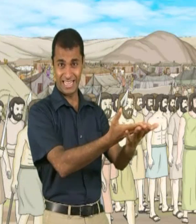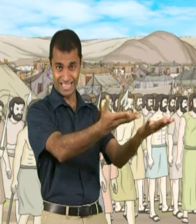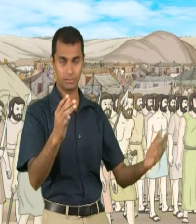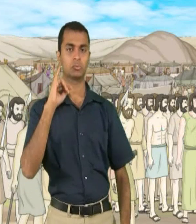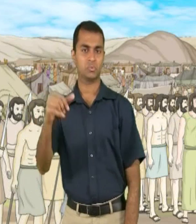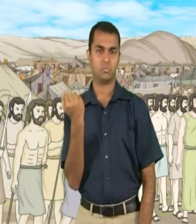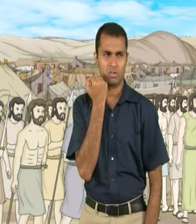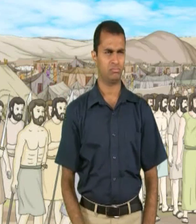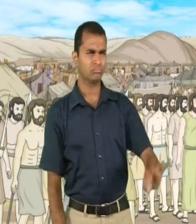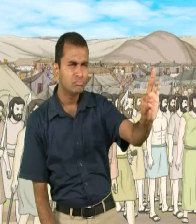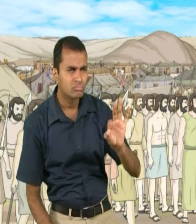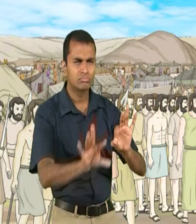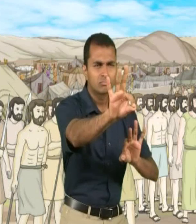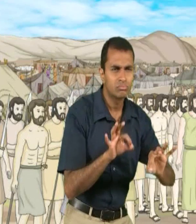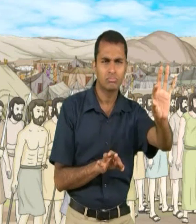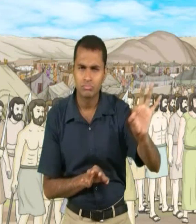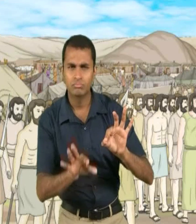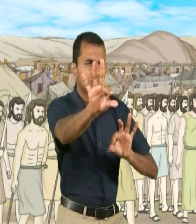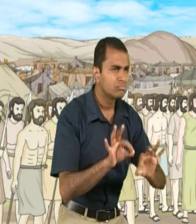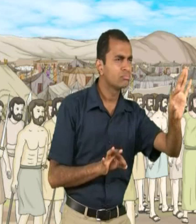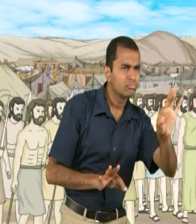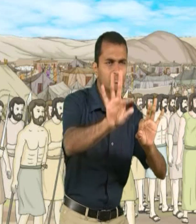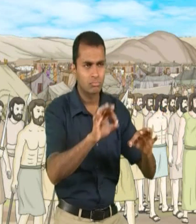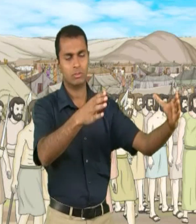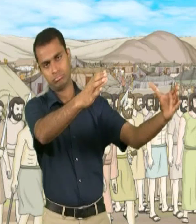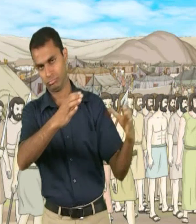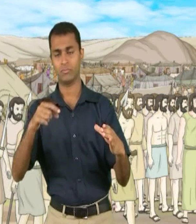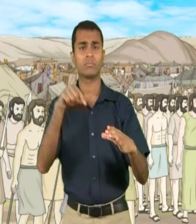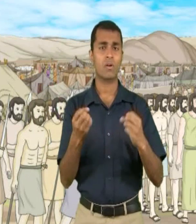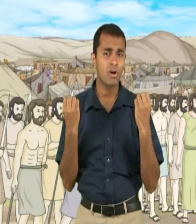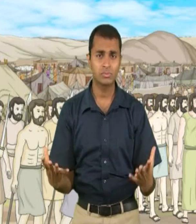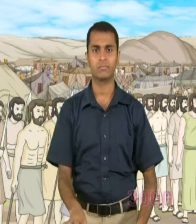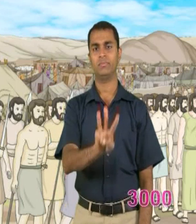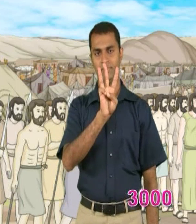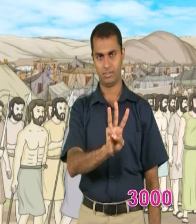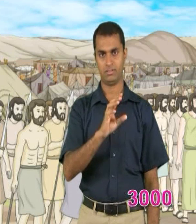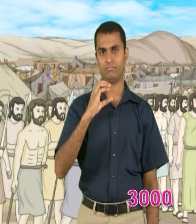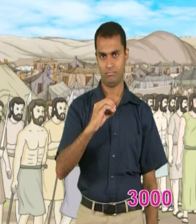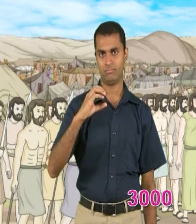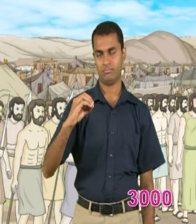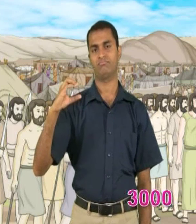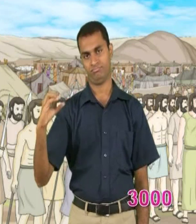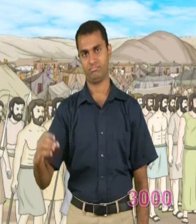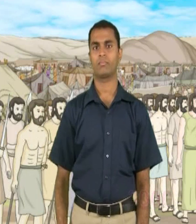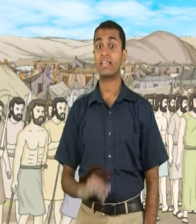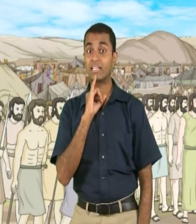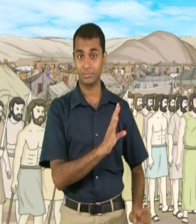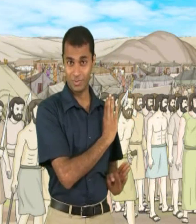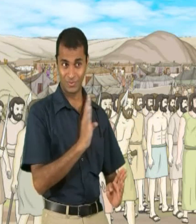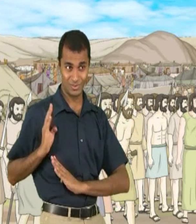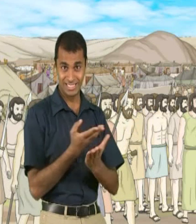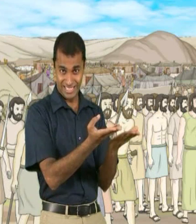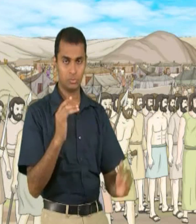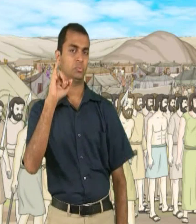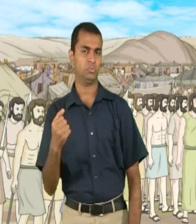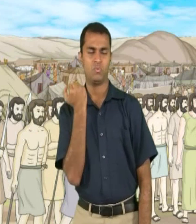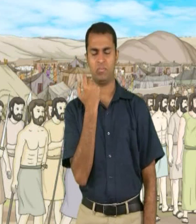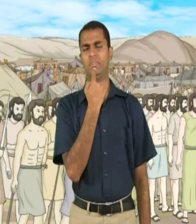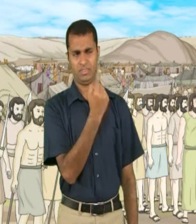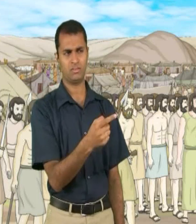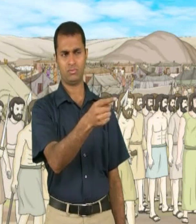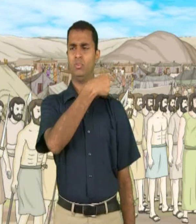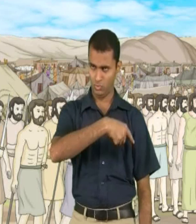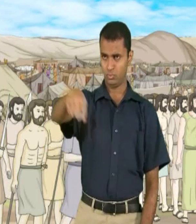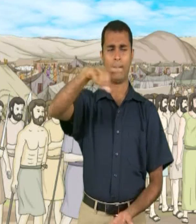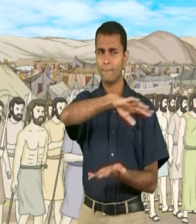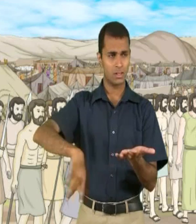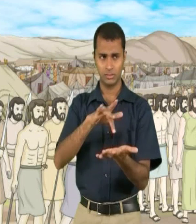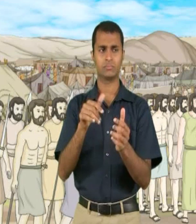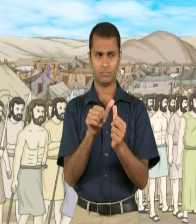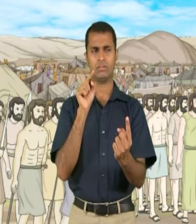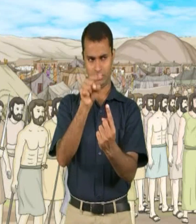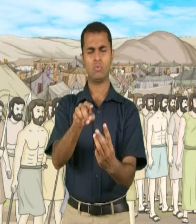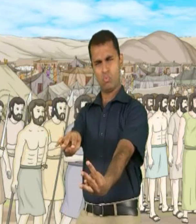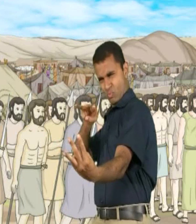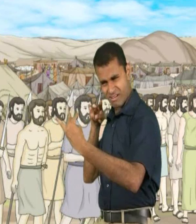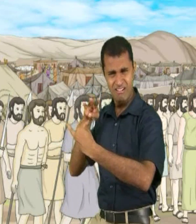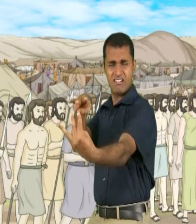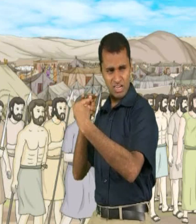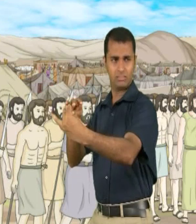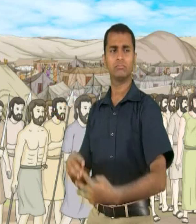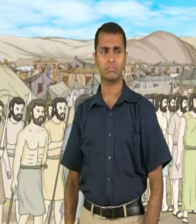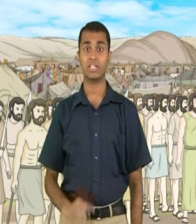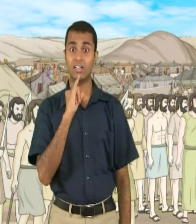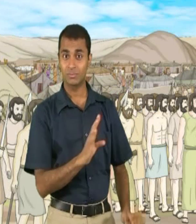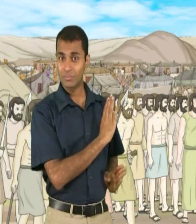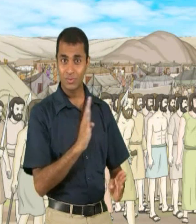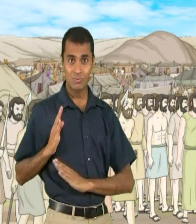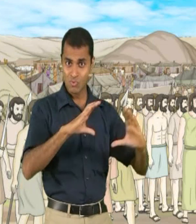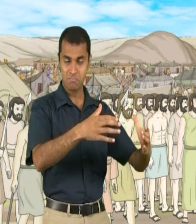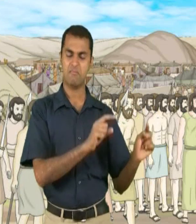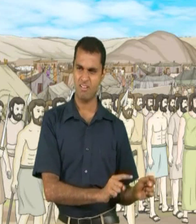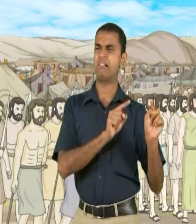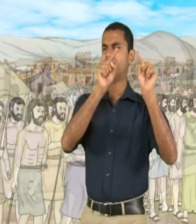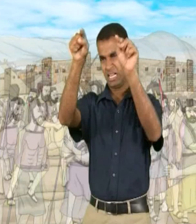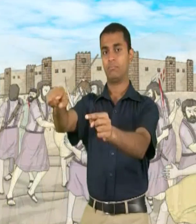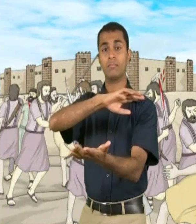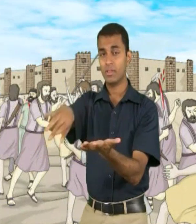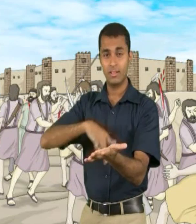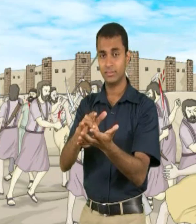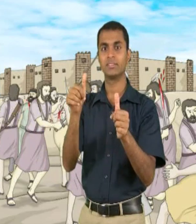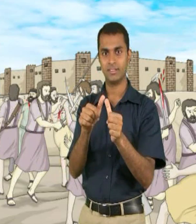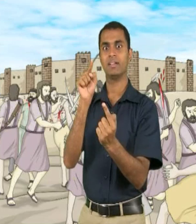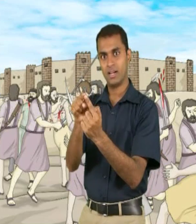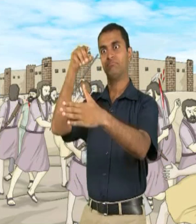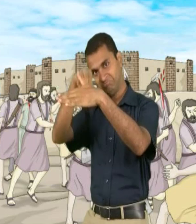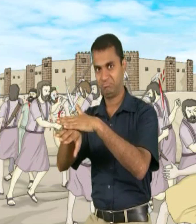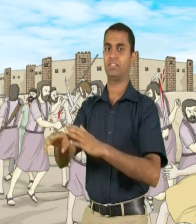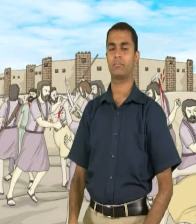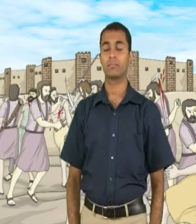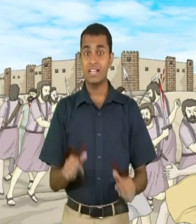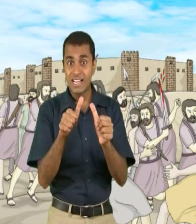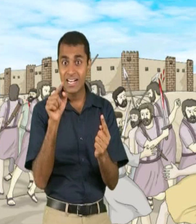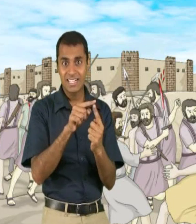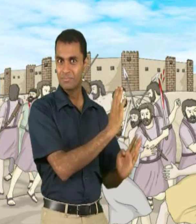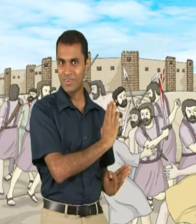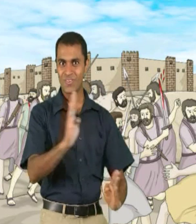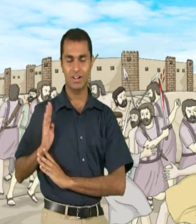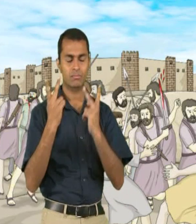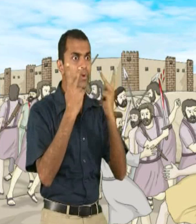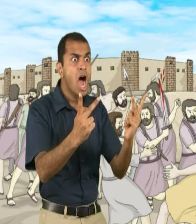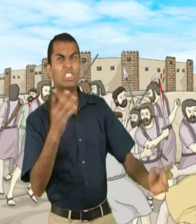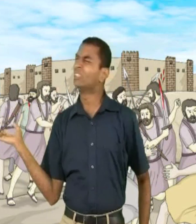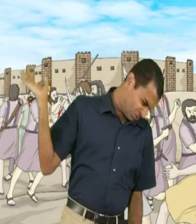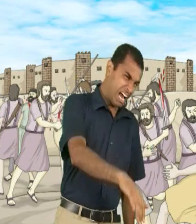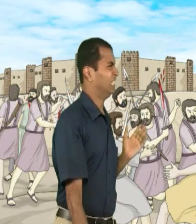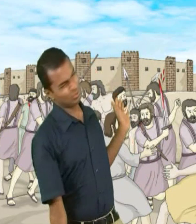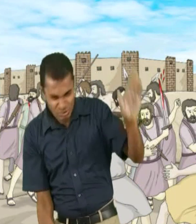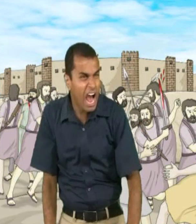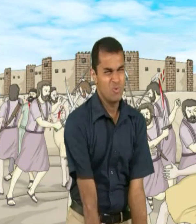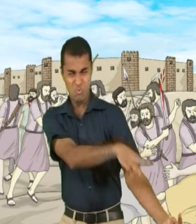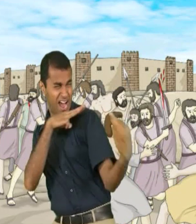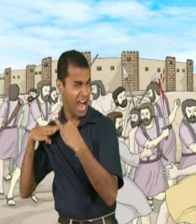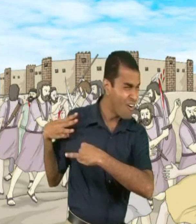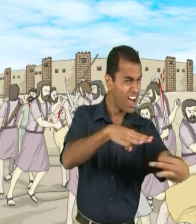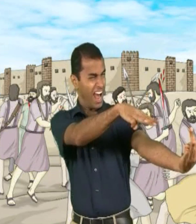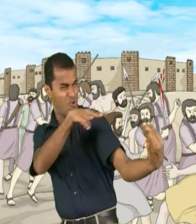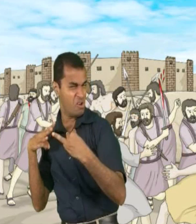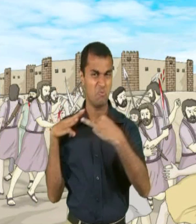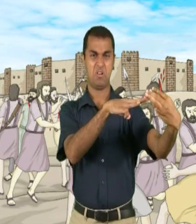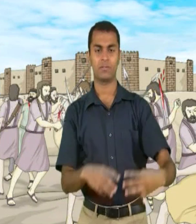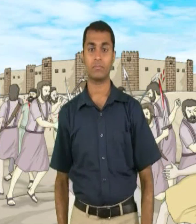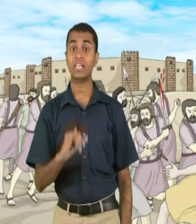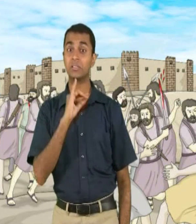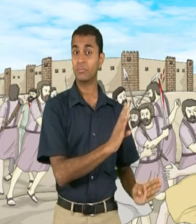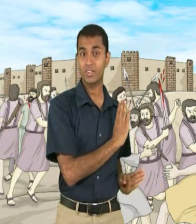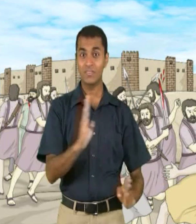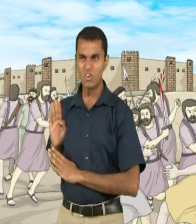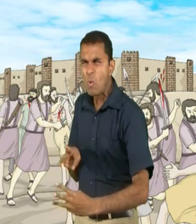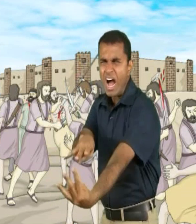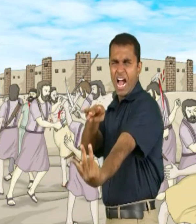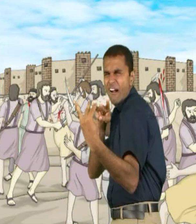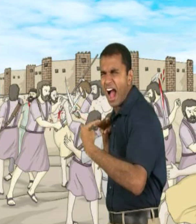Since the people of Ai are so few, you need not wear out all our people there.”